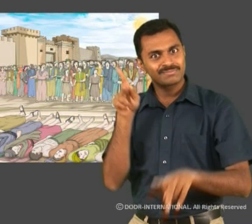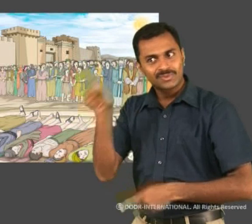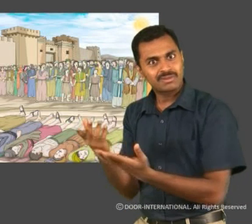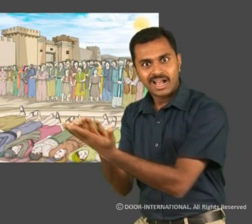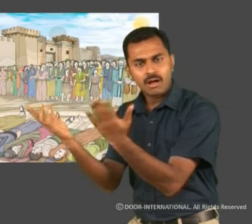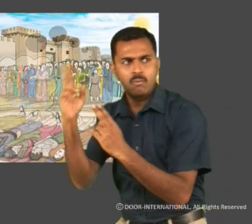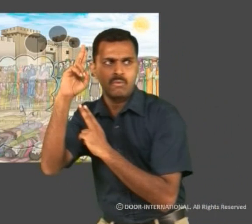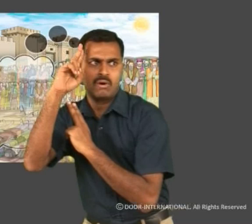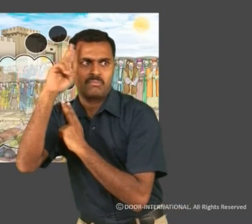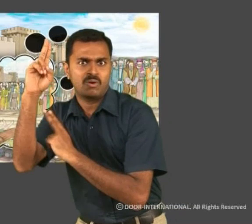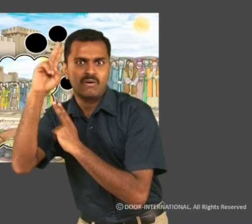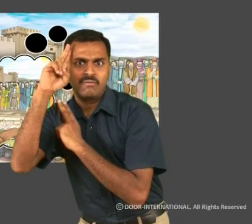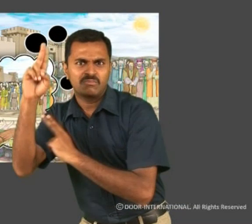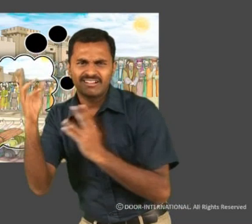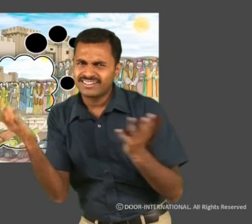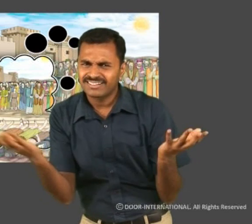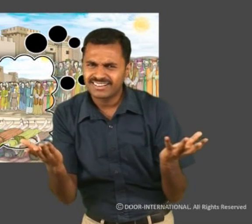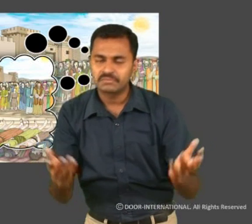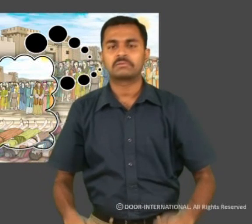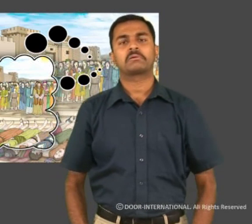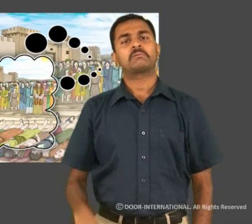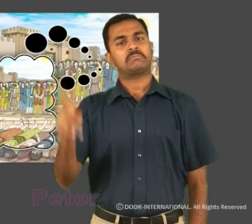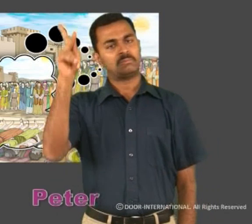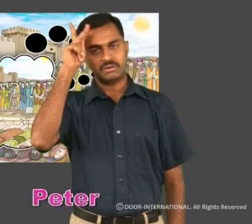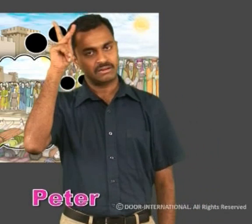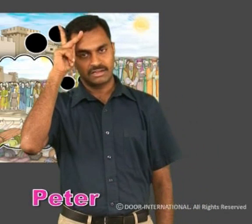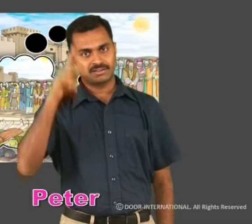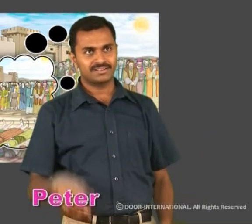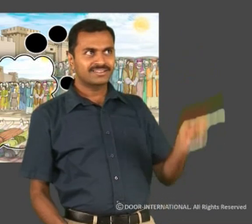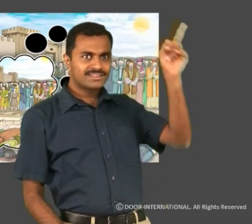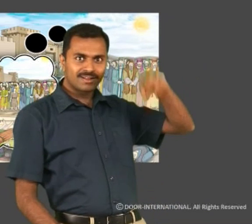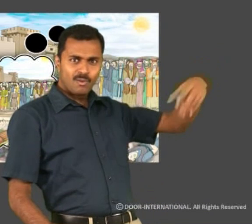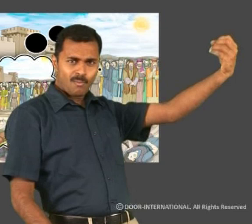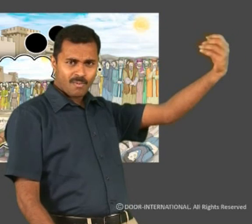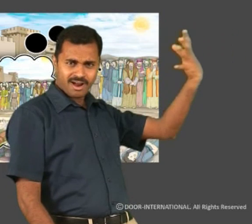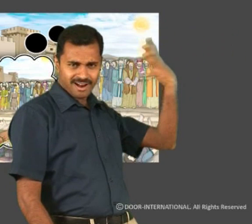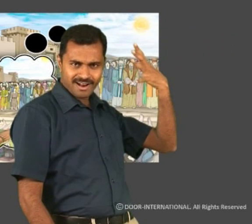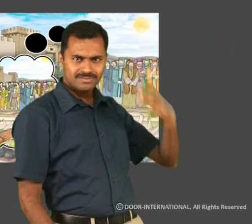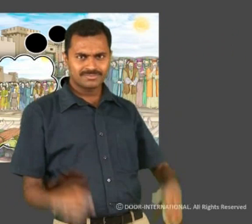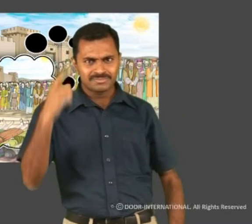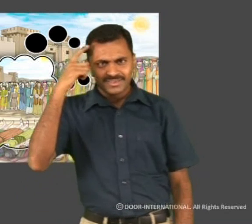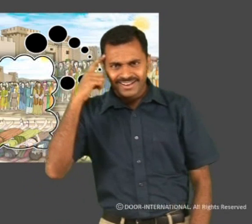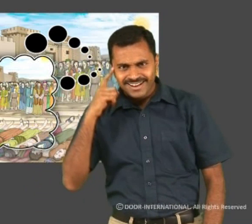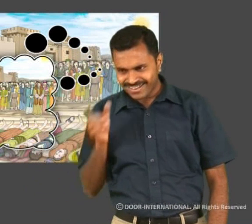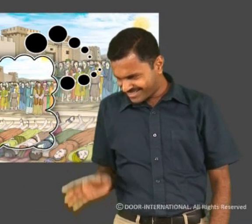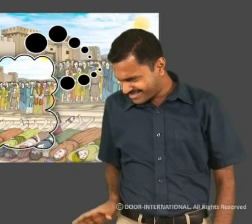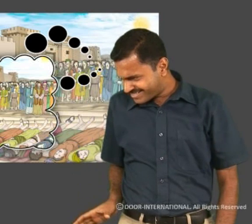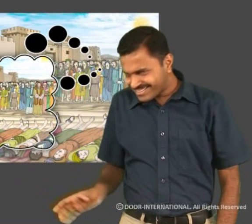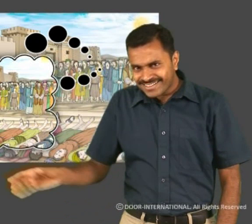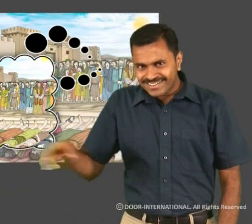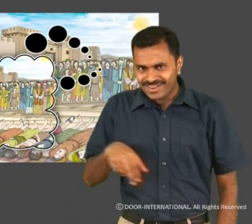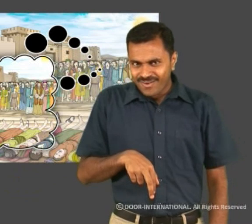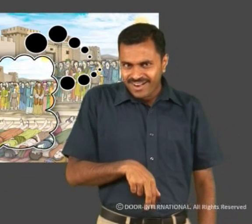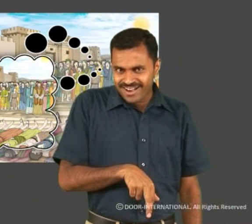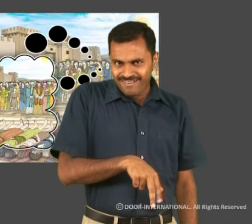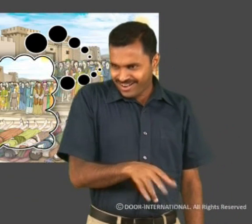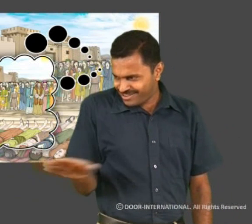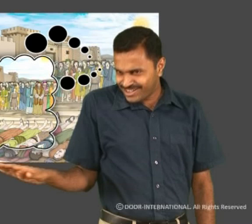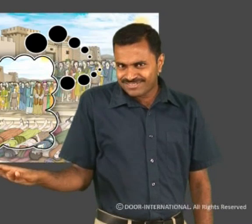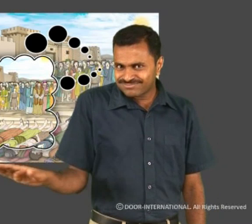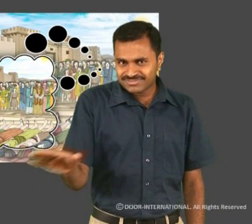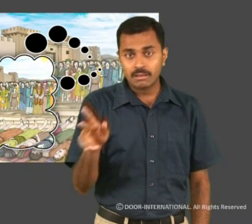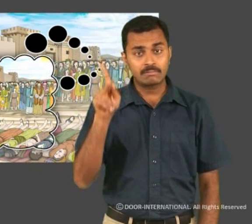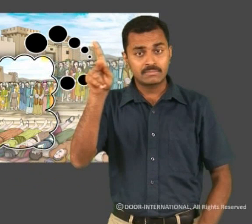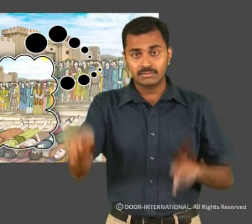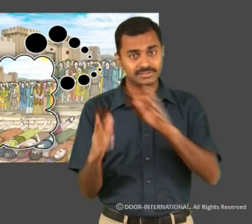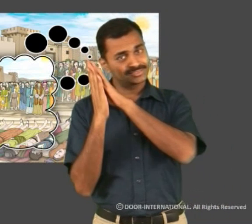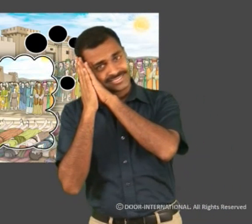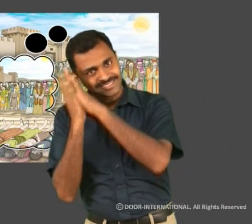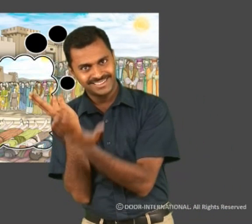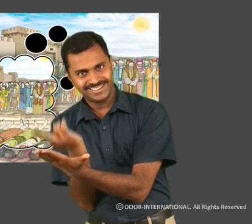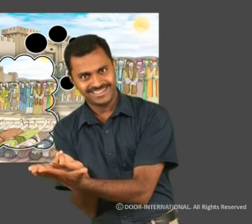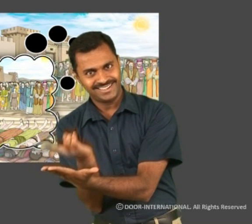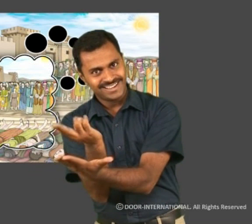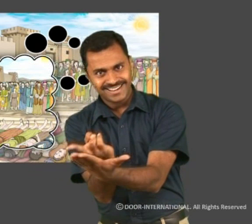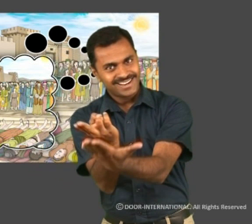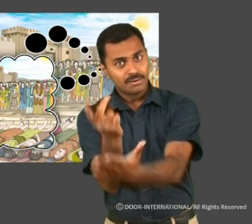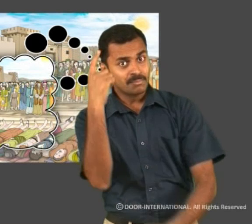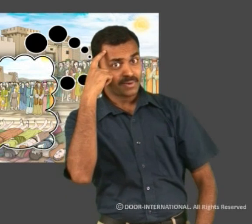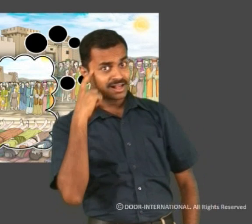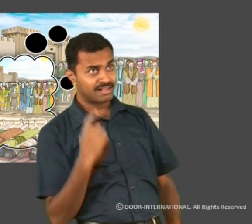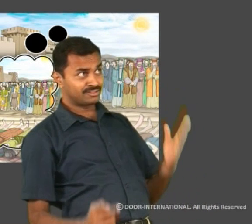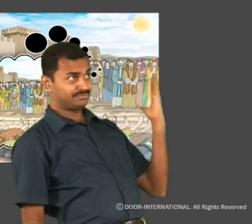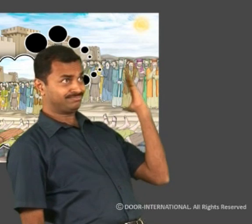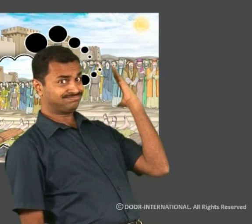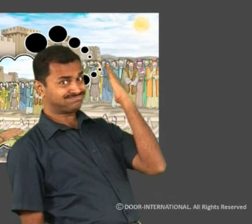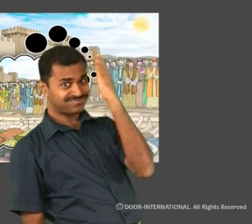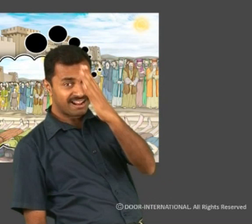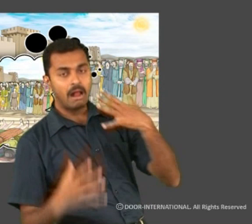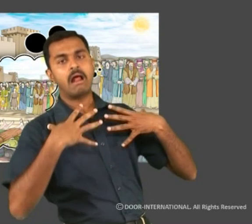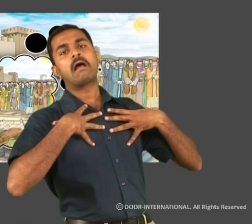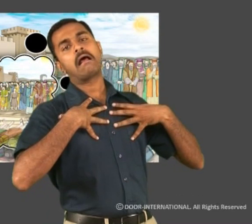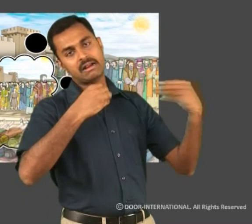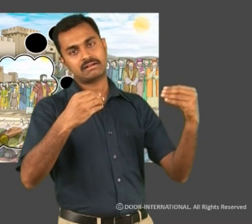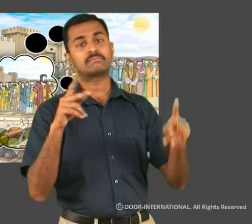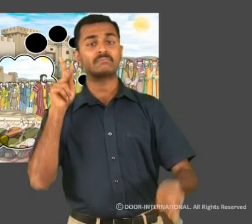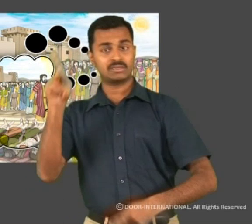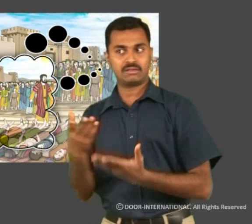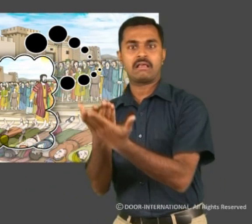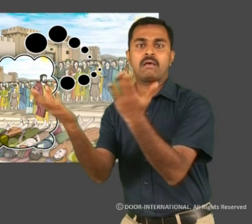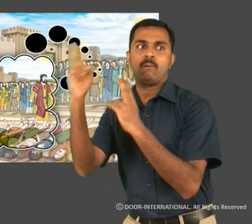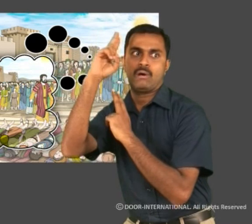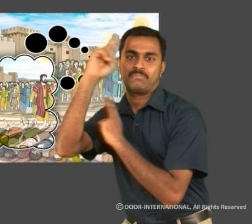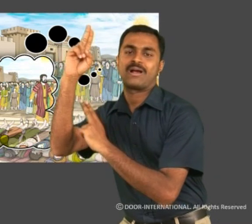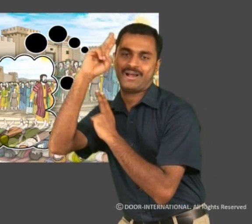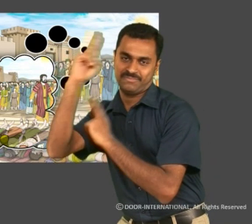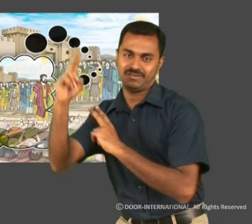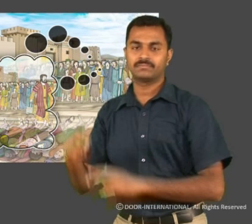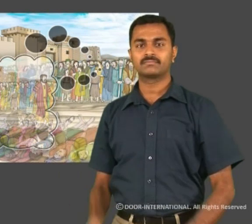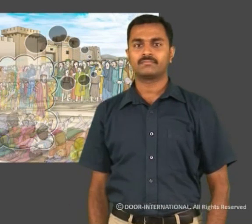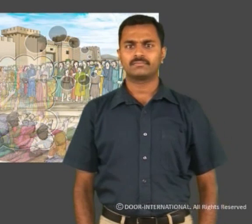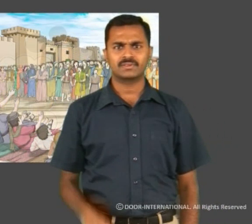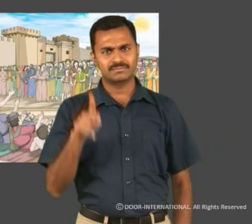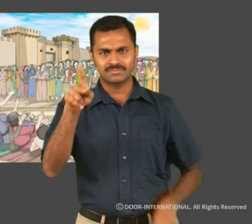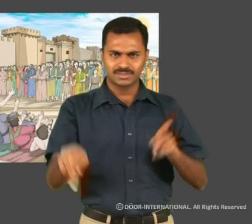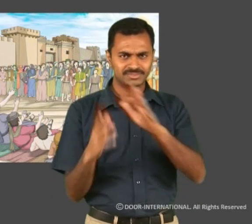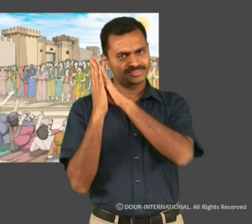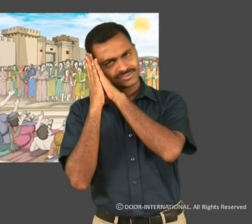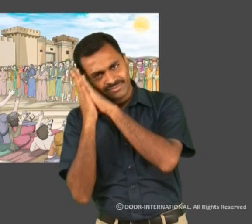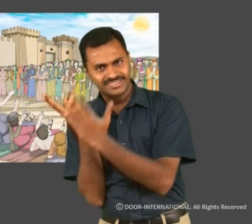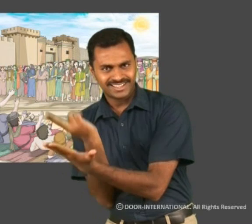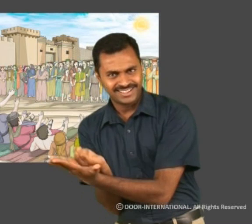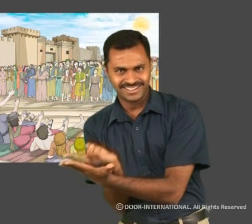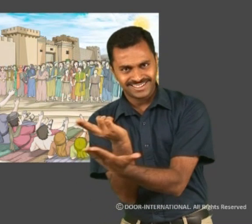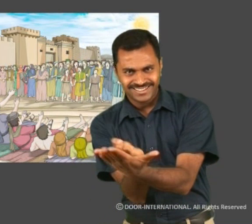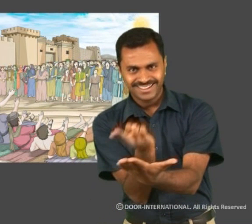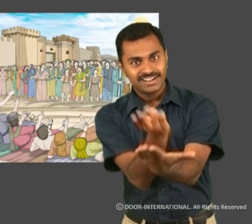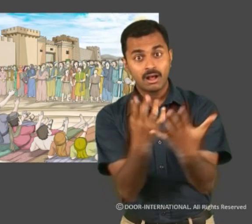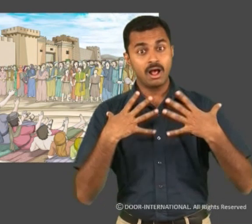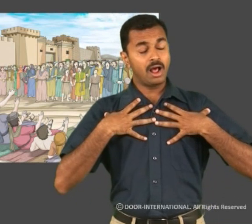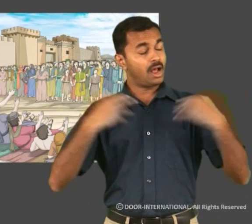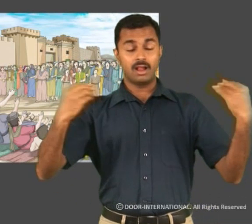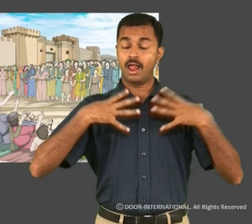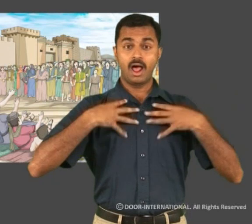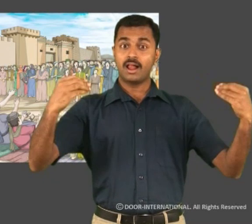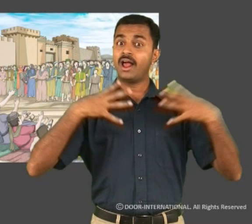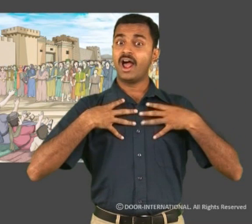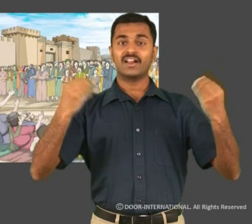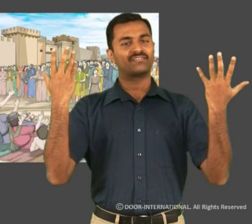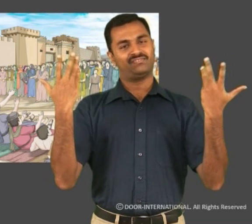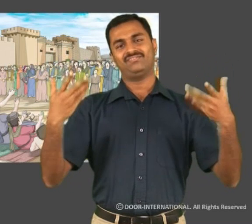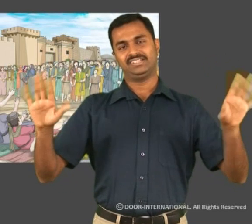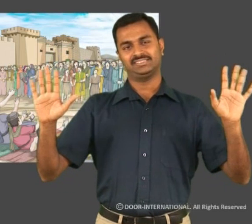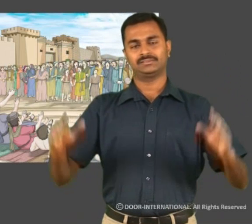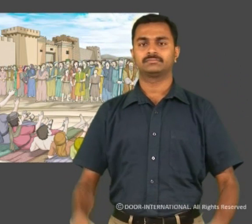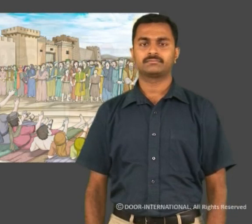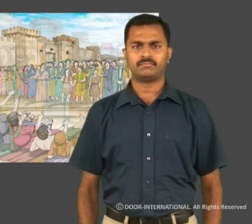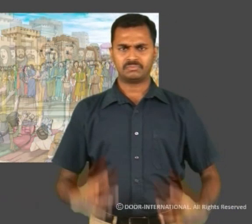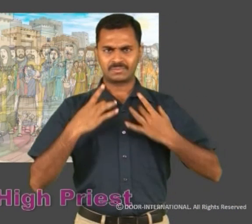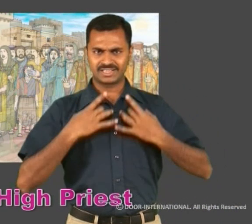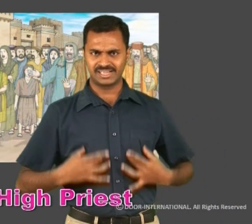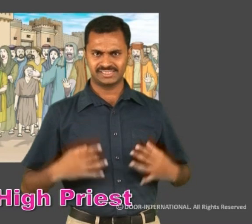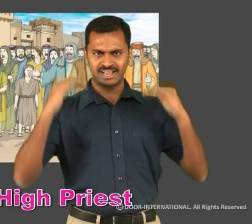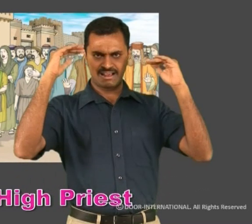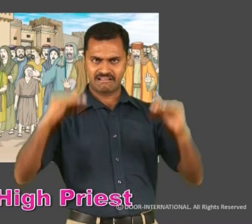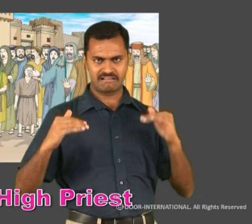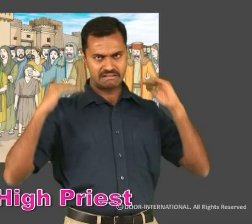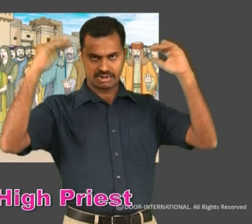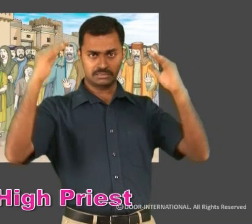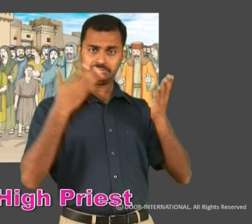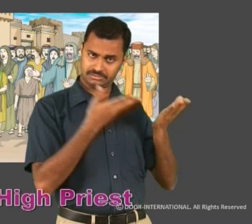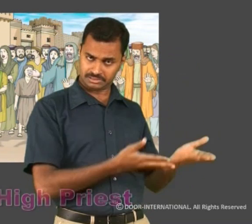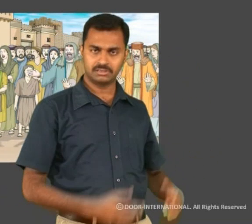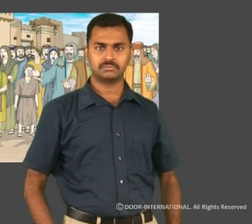Crowds also gathered from the towns around Jerusalem, bringing the sick and those tormented by unclean spirits, and all of them were healed.